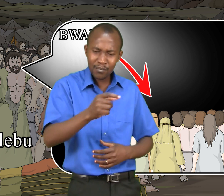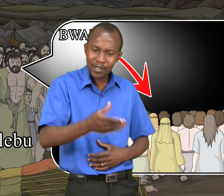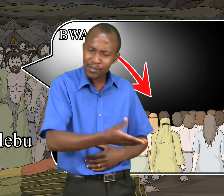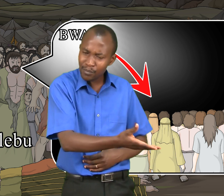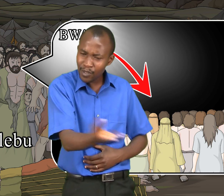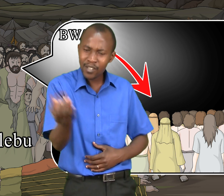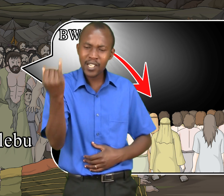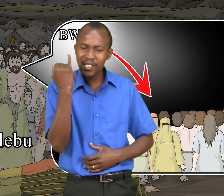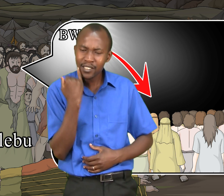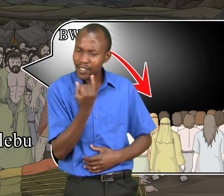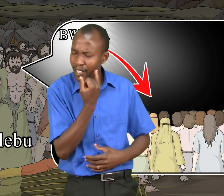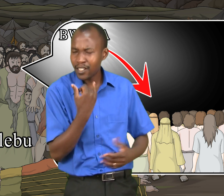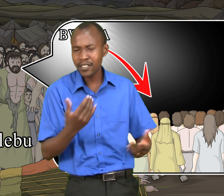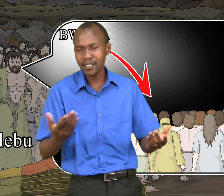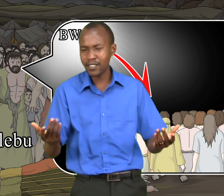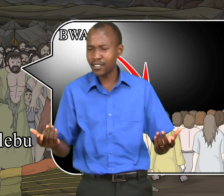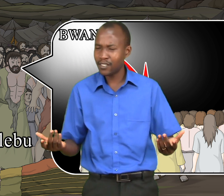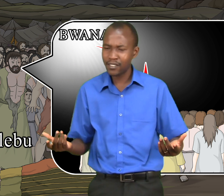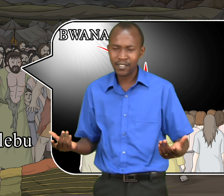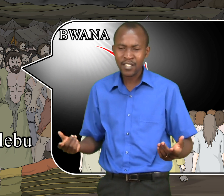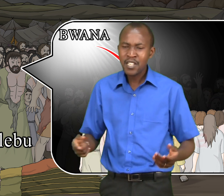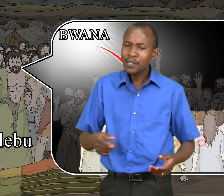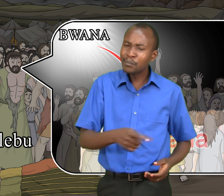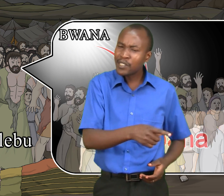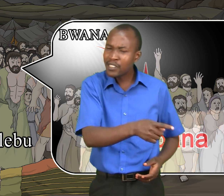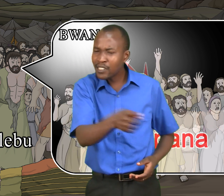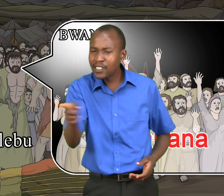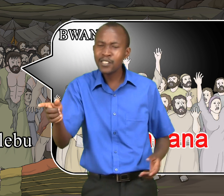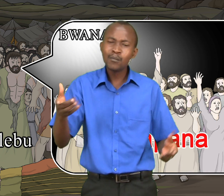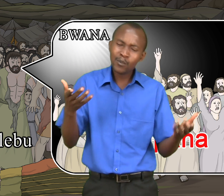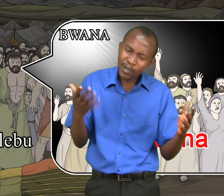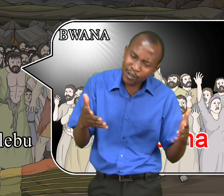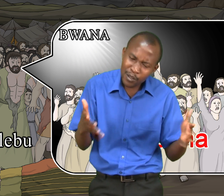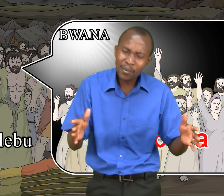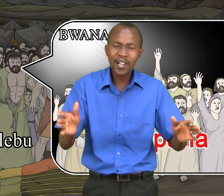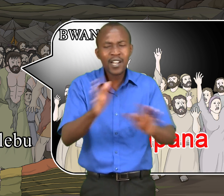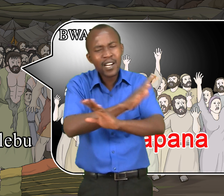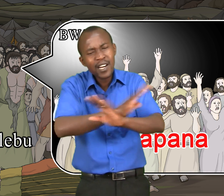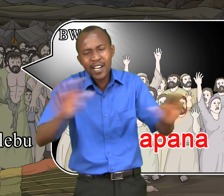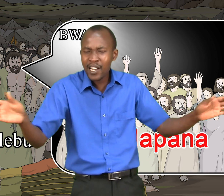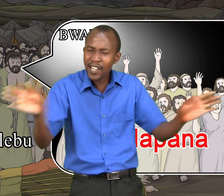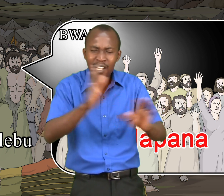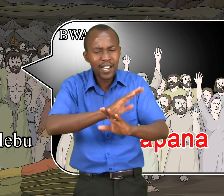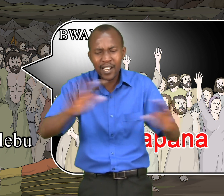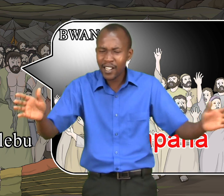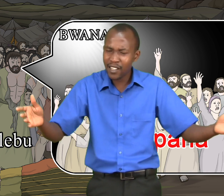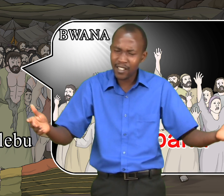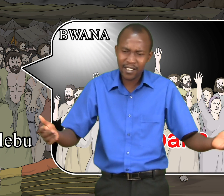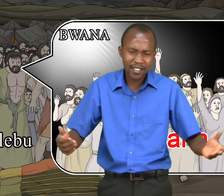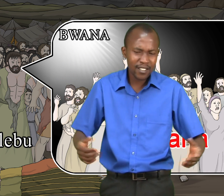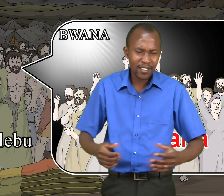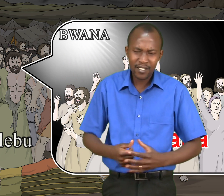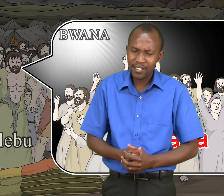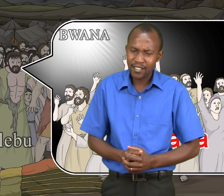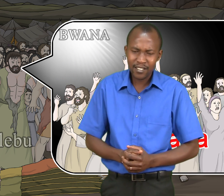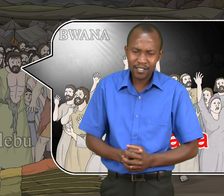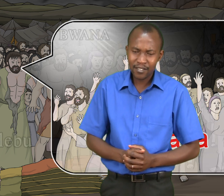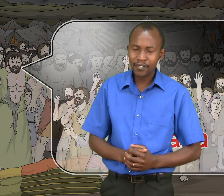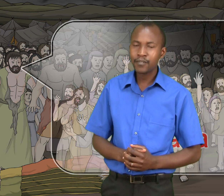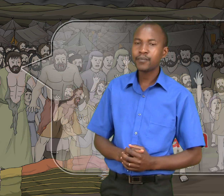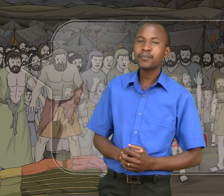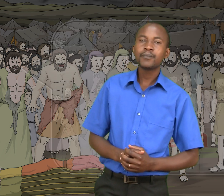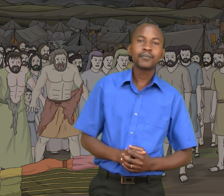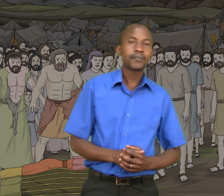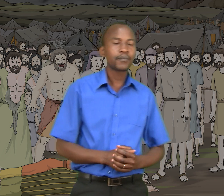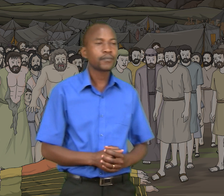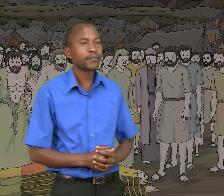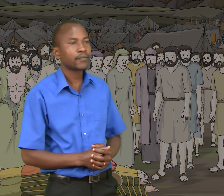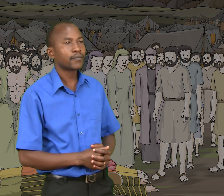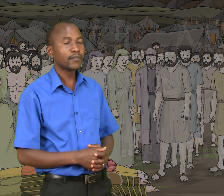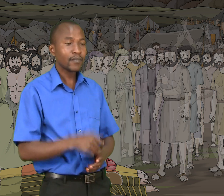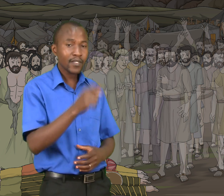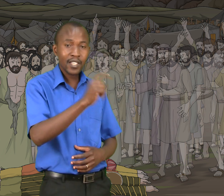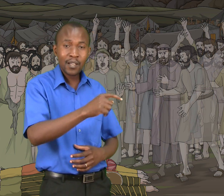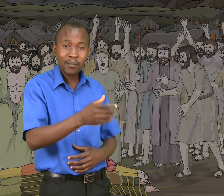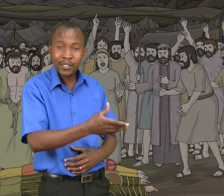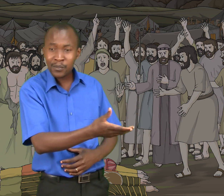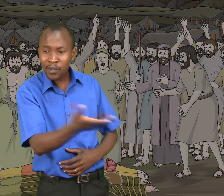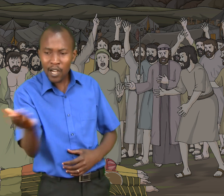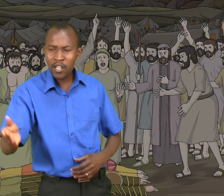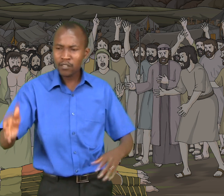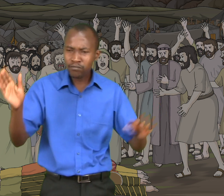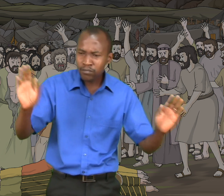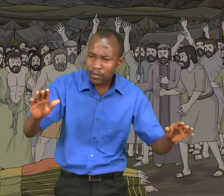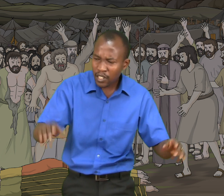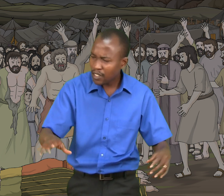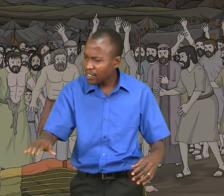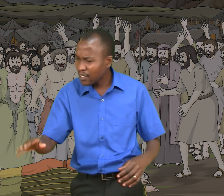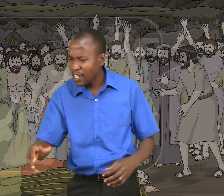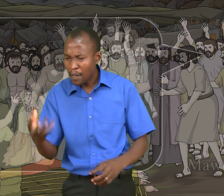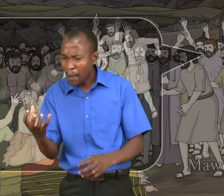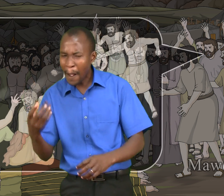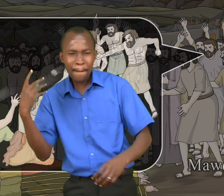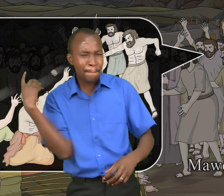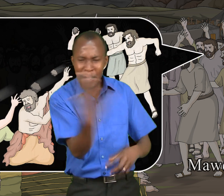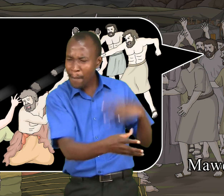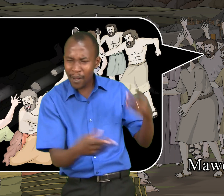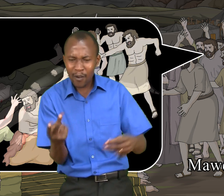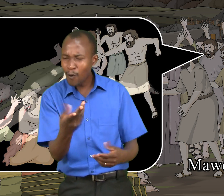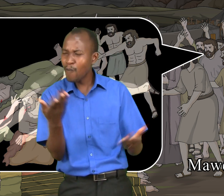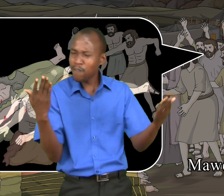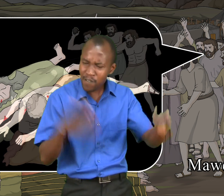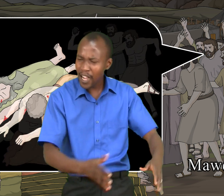Do not be afraid of them!”